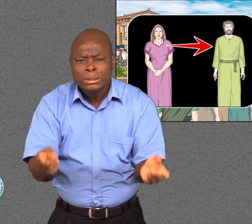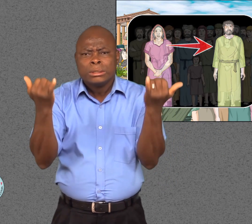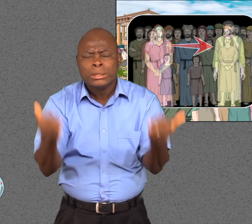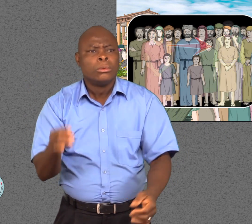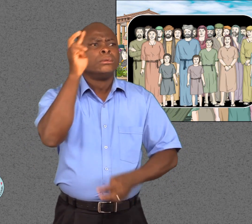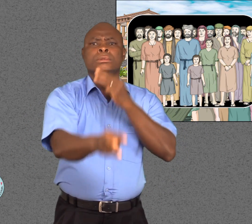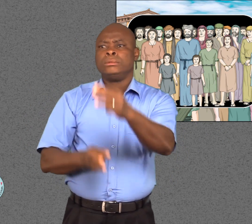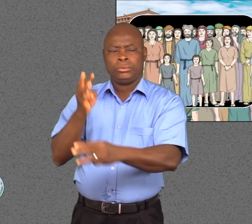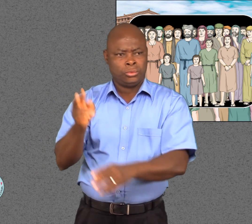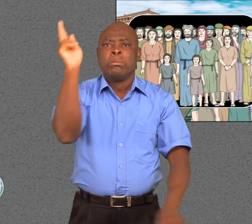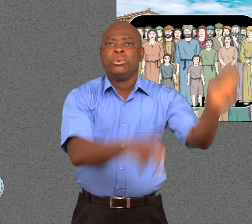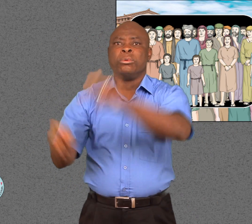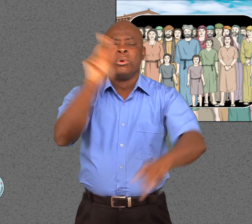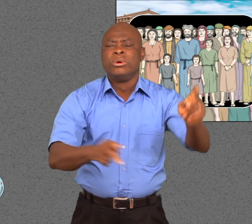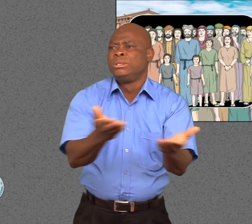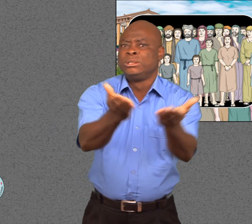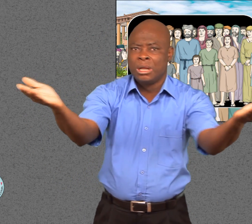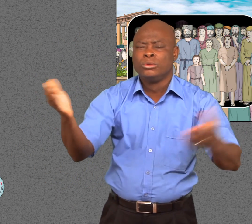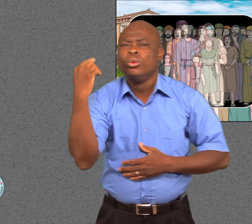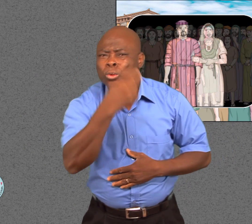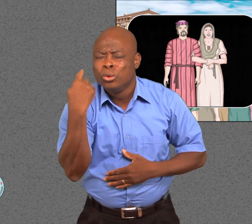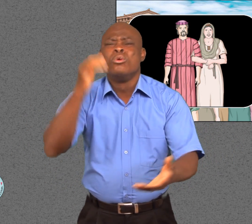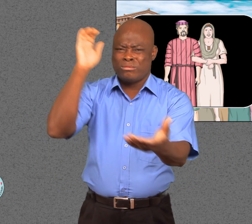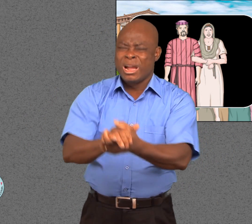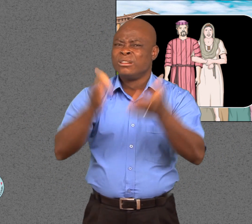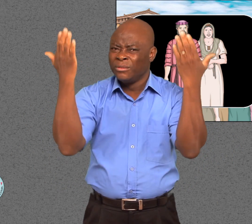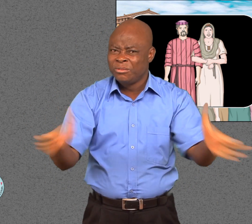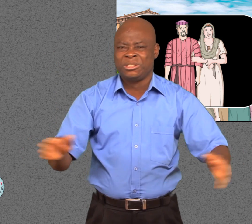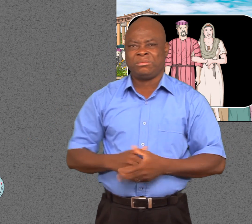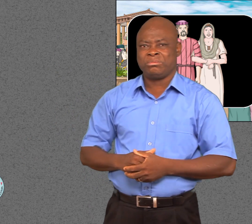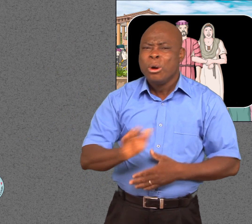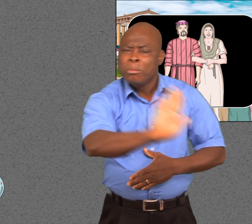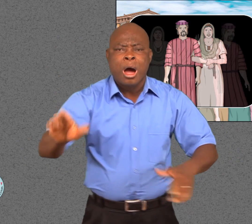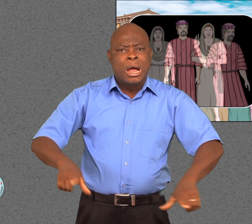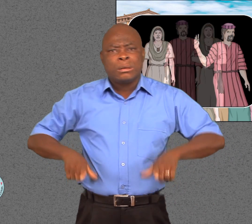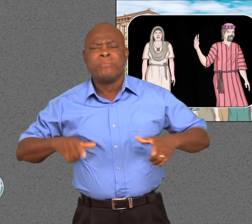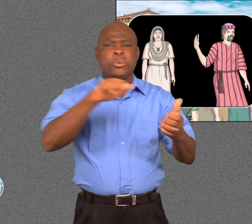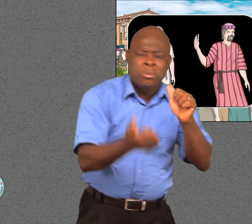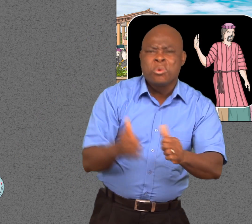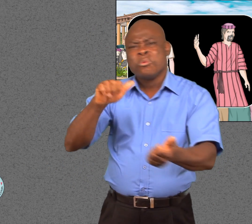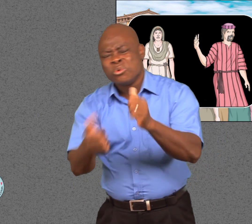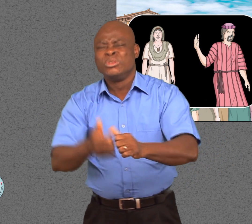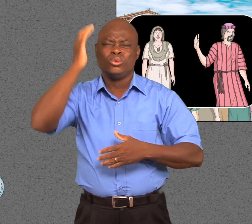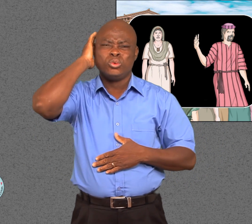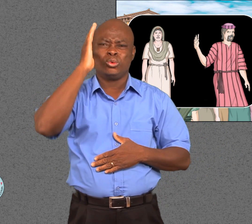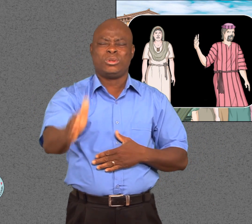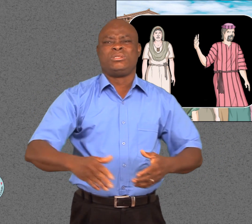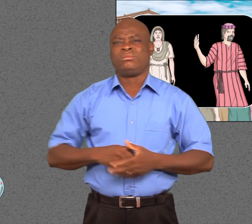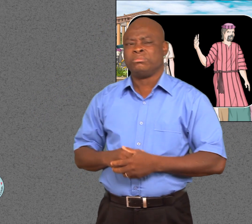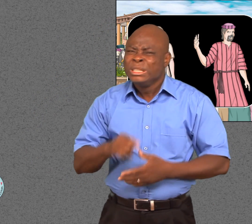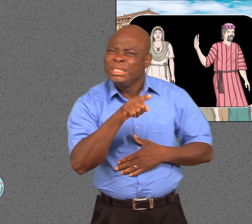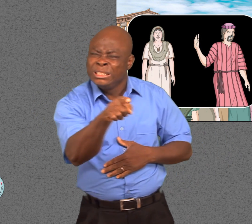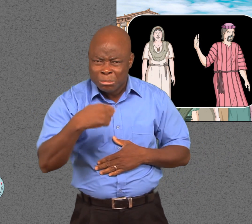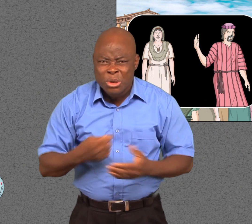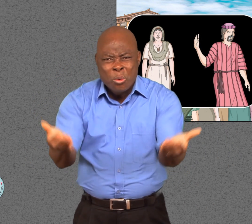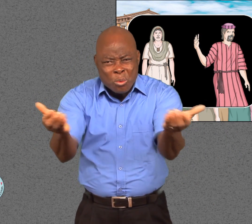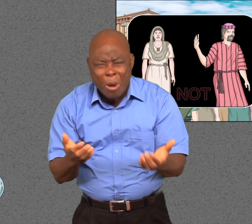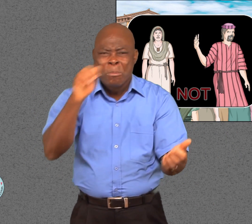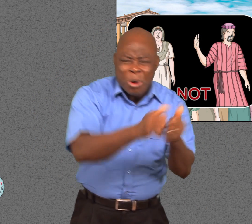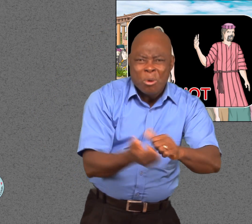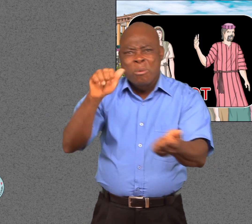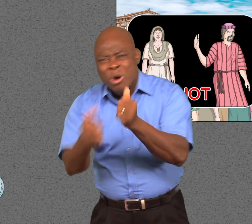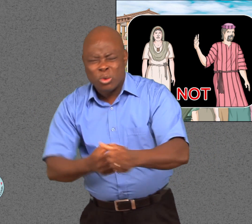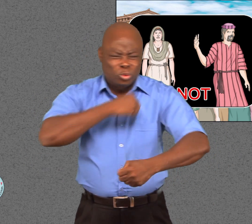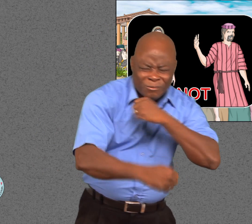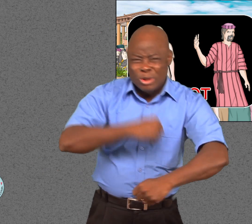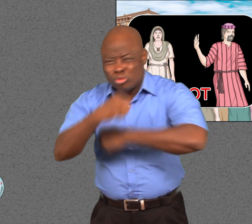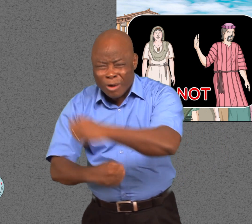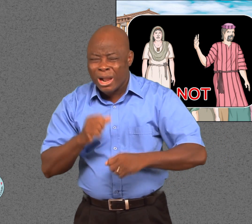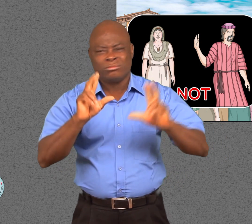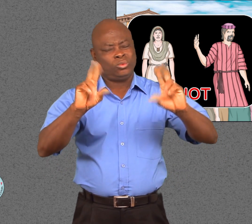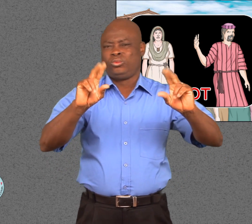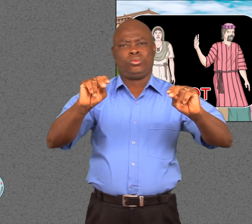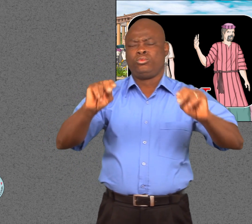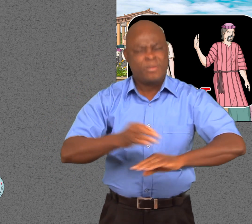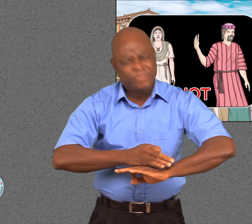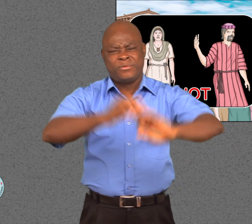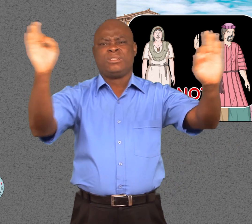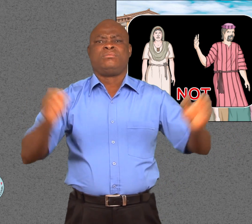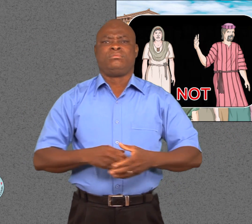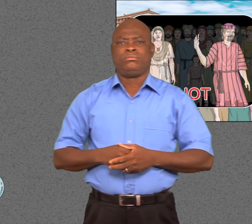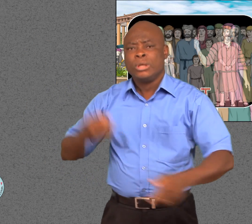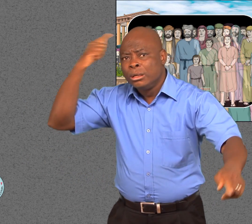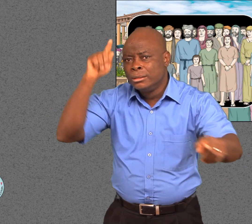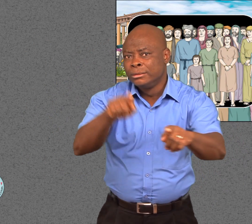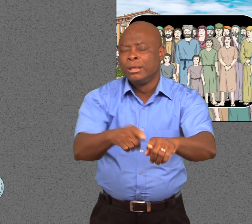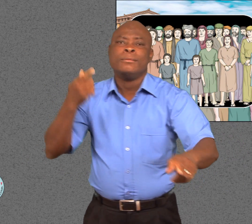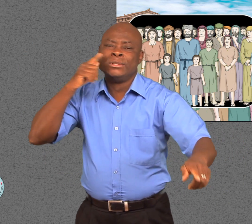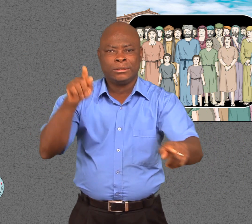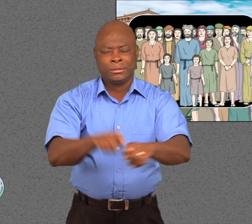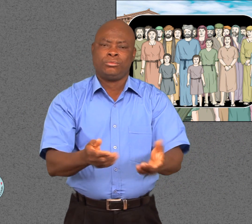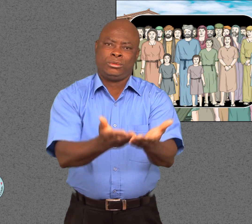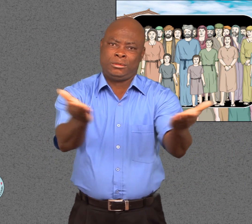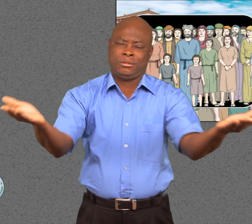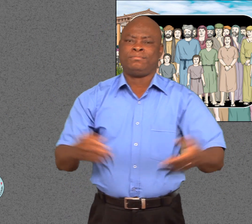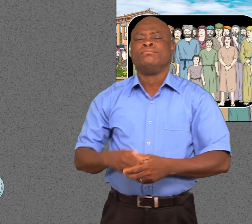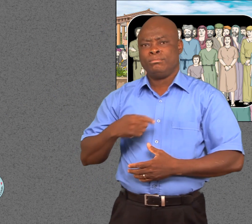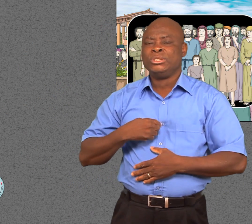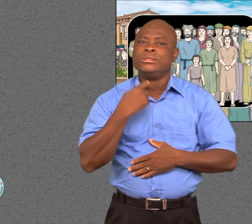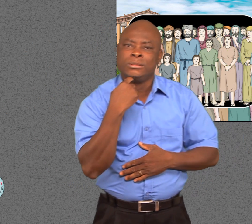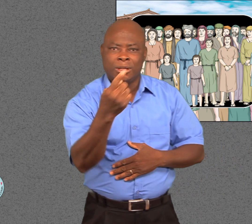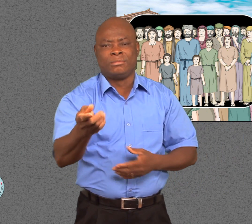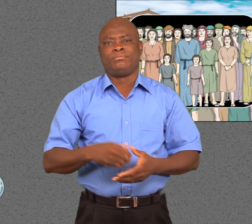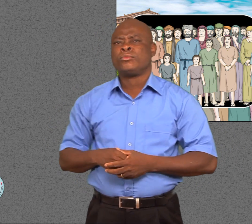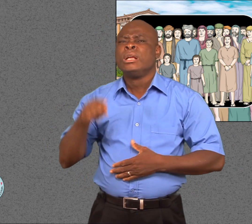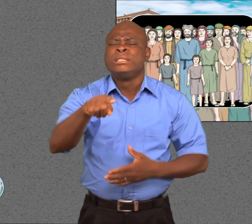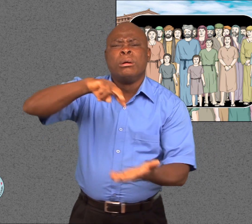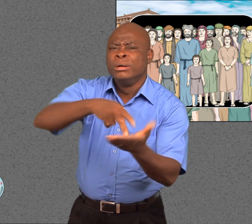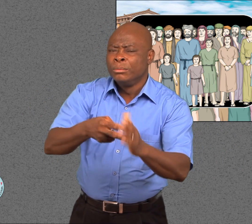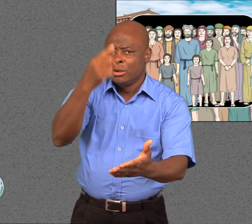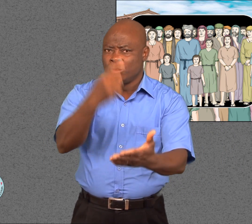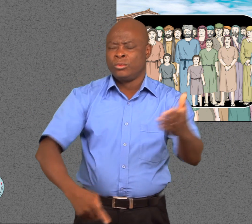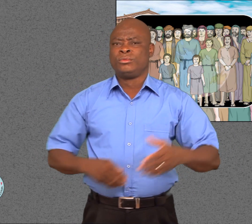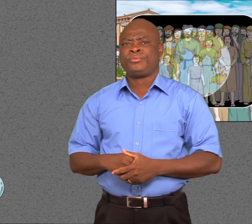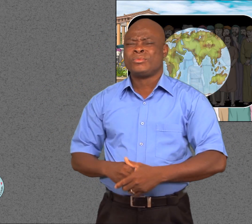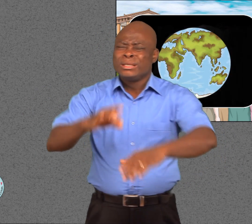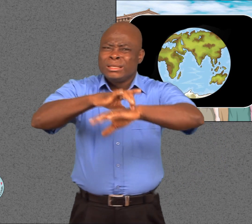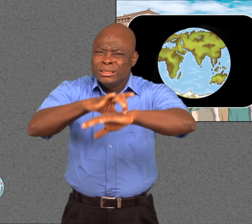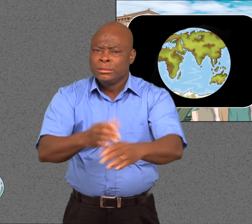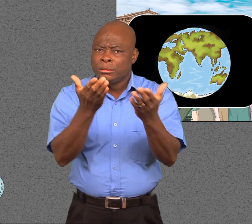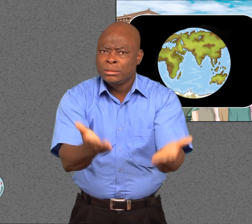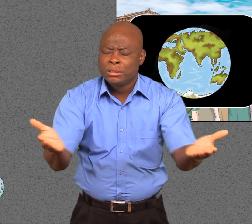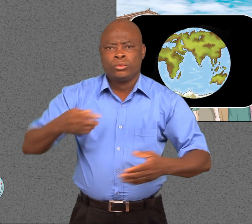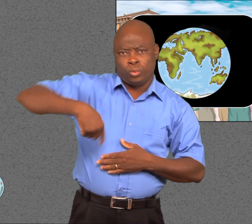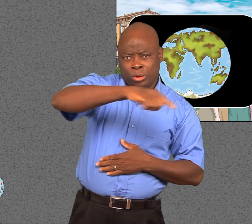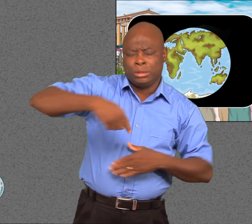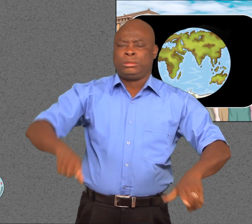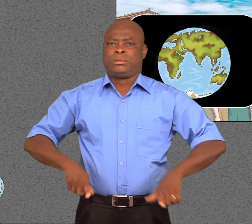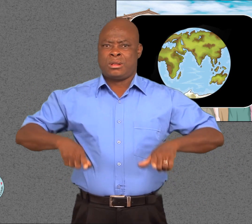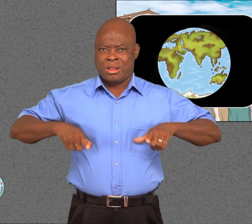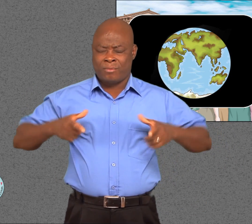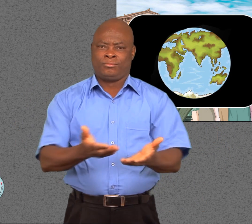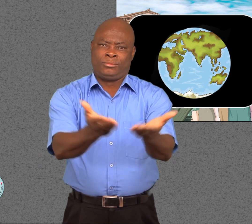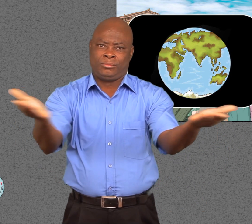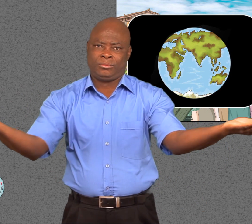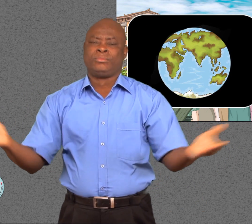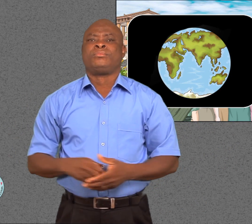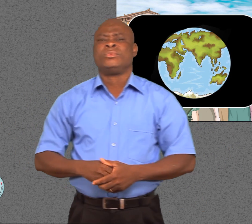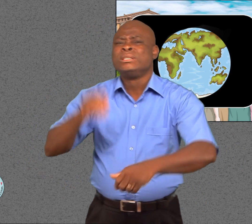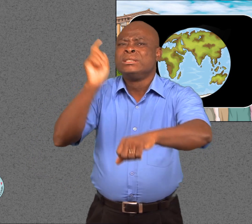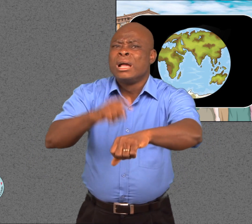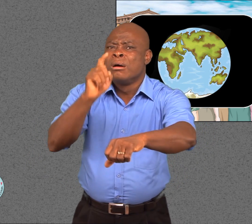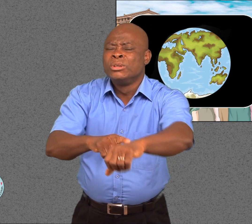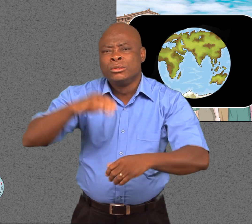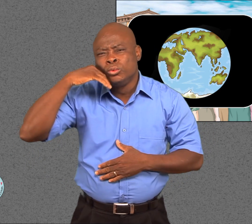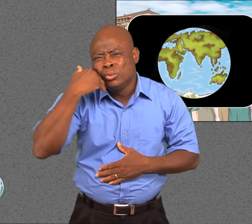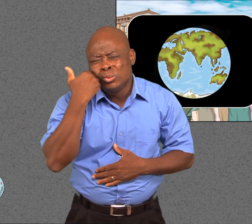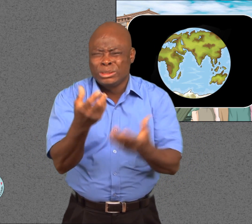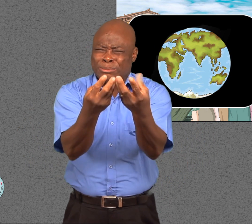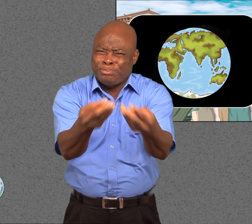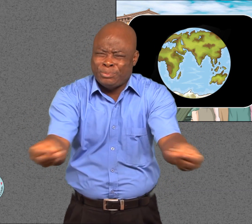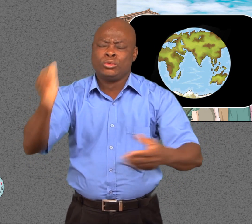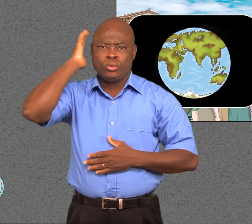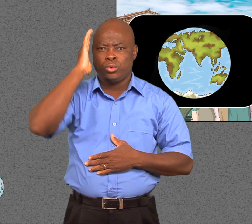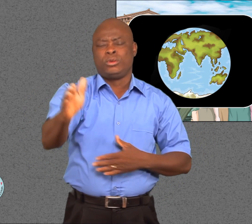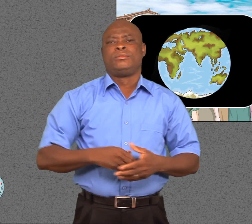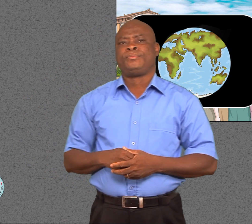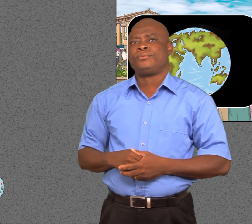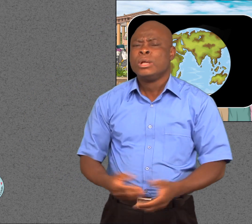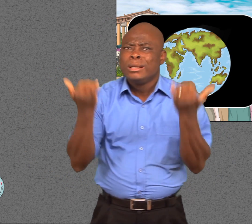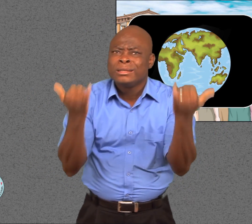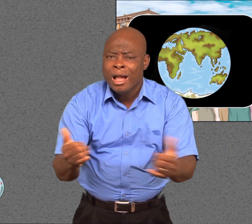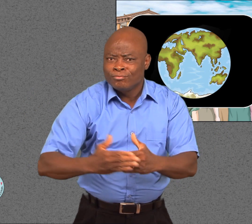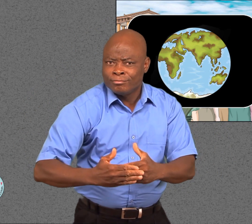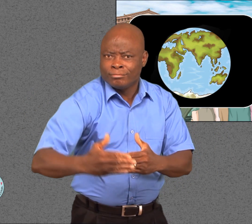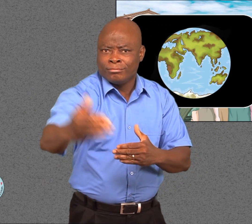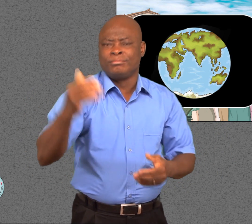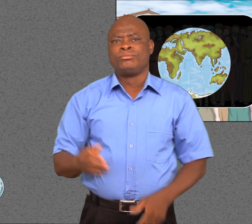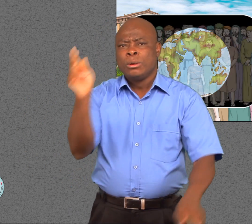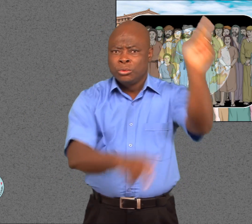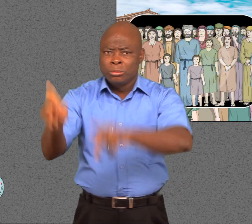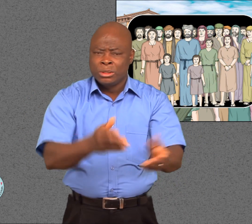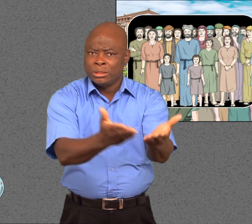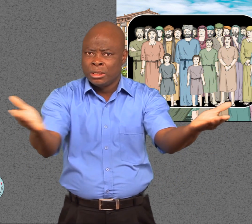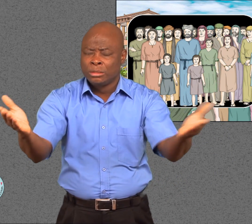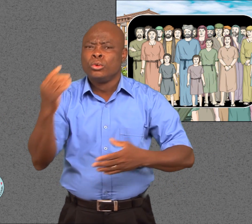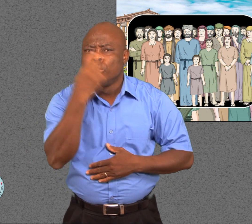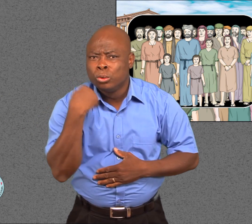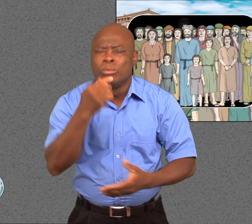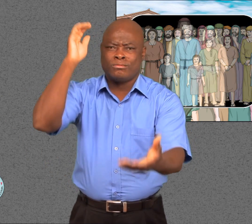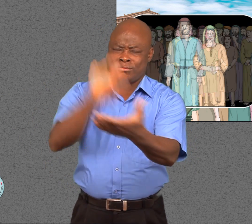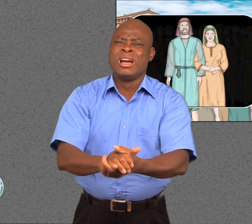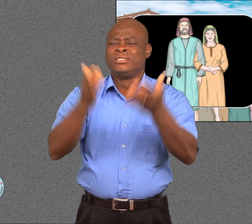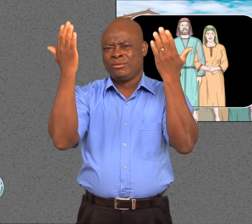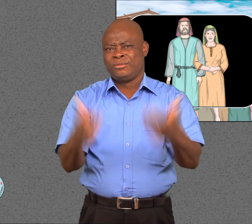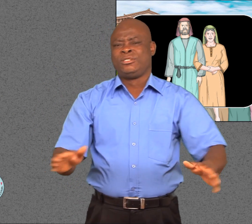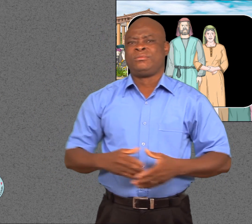Are you committed to a wife? Do not seek to be released. Are you free of commitment? Do not look for a wife. But if you do marry, you have not sinned. And if a virgin marries, she has not sinned. But those who marry will face troubles in this life, and I want to spare you this. What I am saying, brothers, is that the time is short.